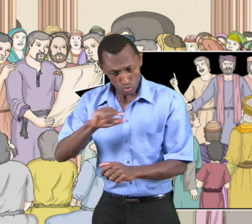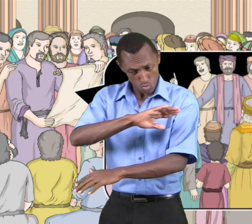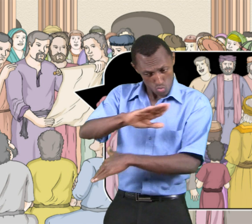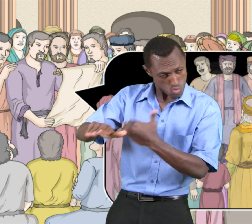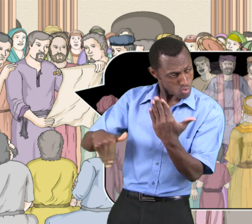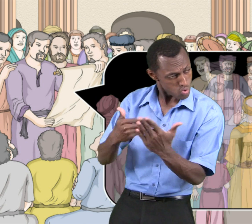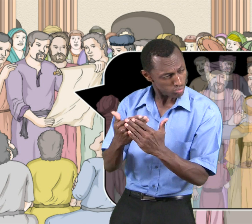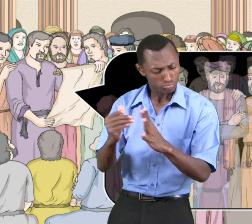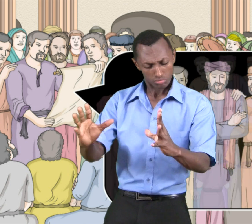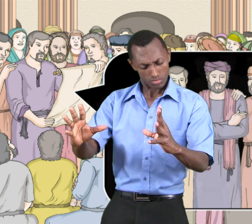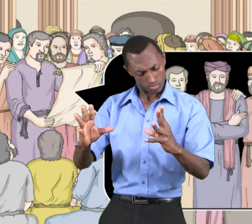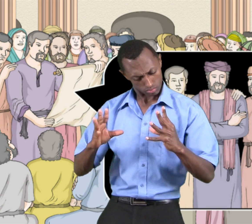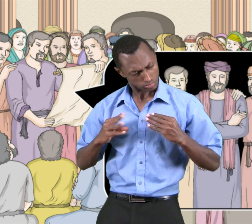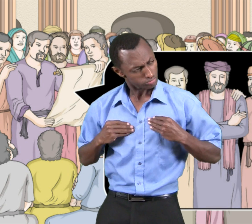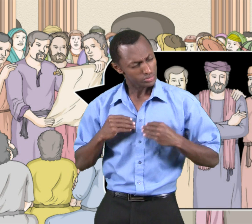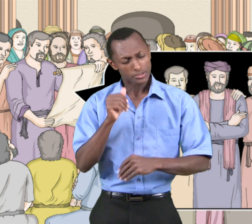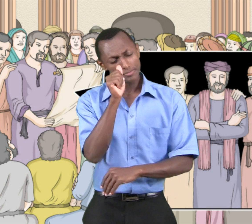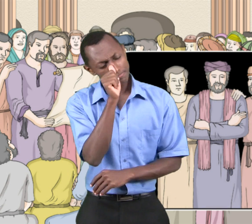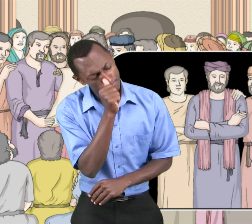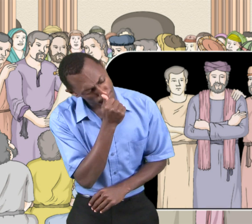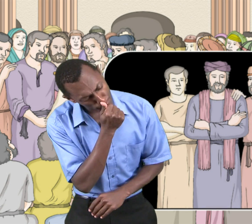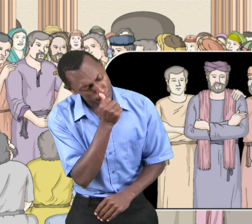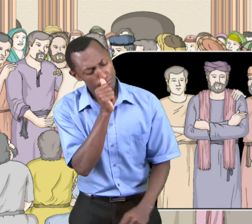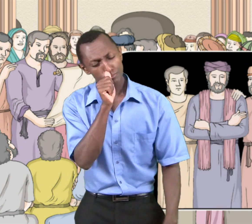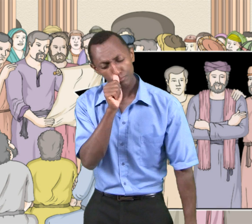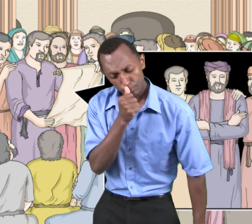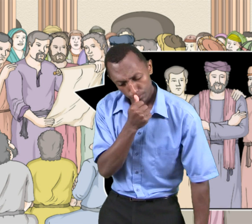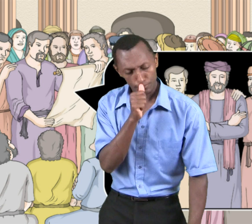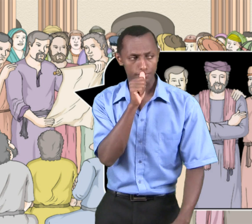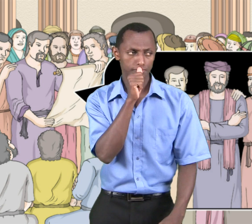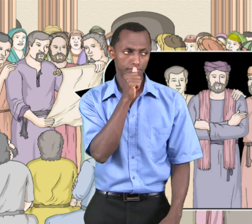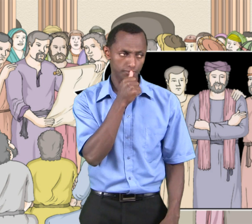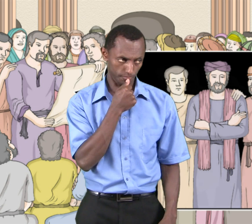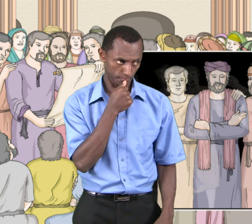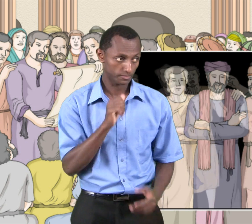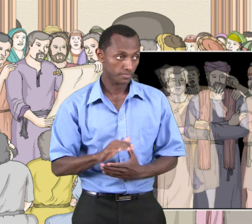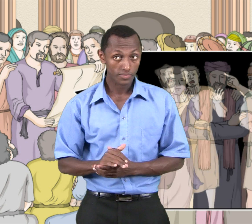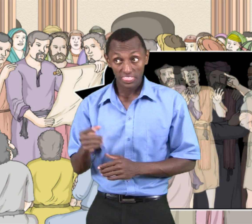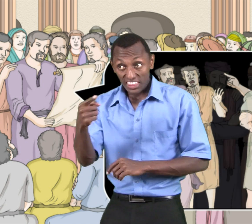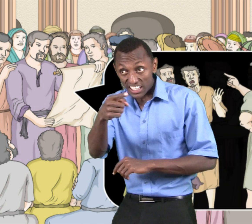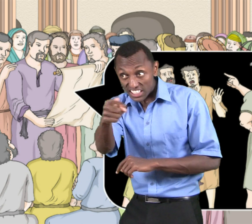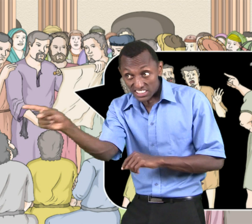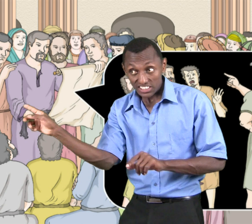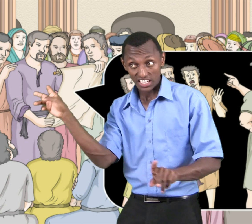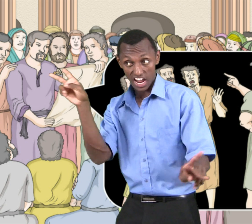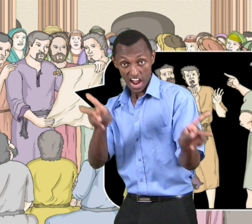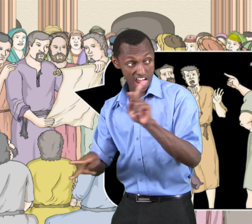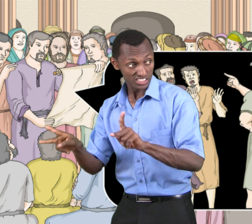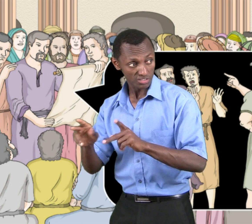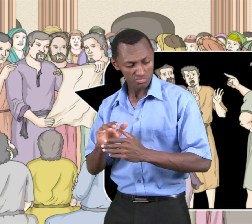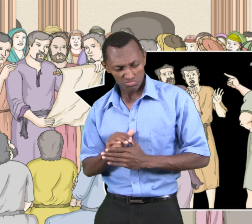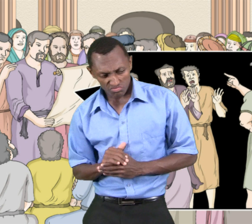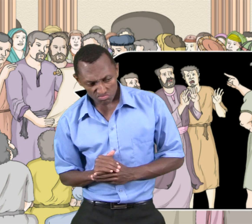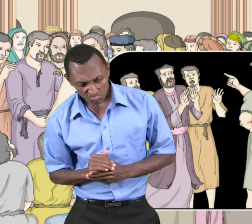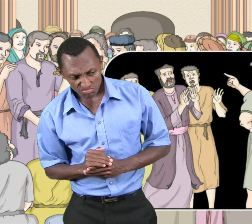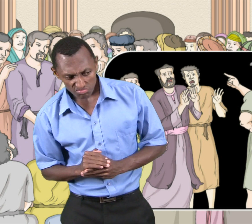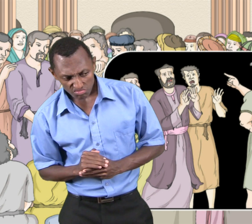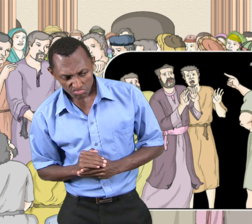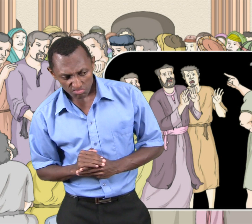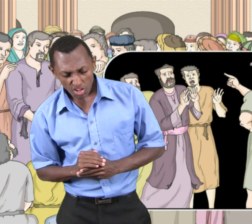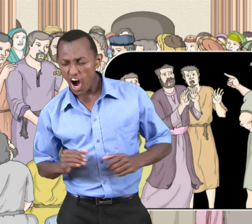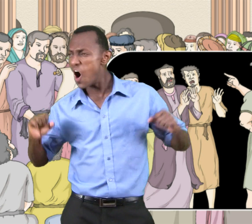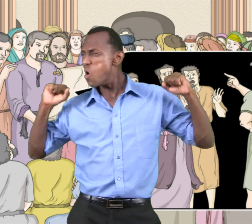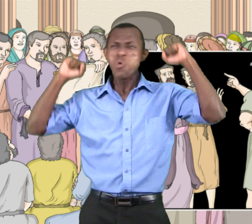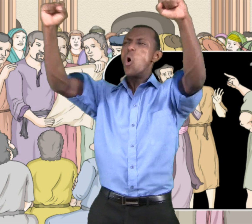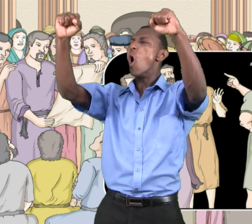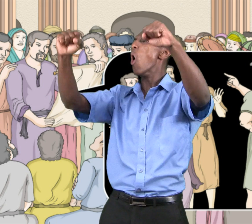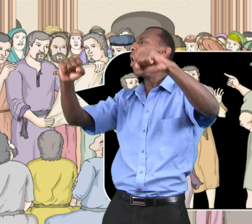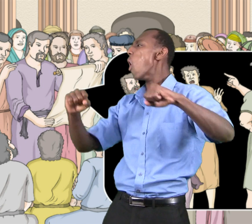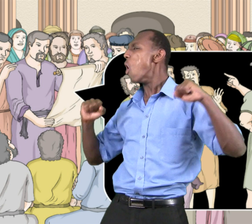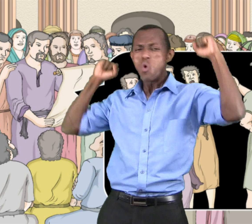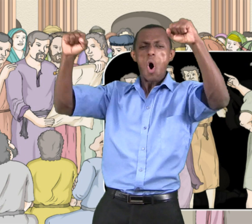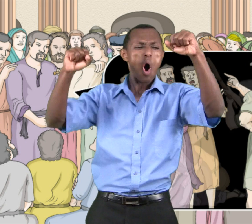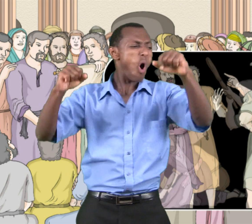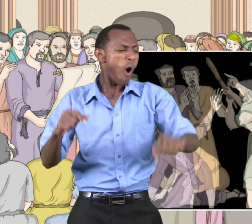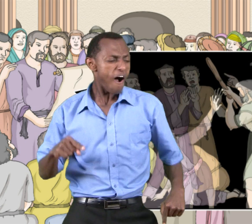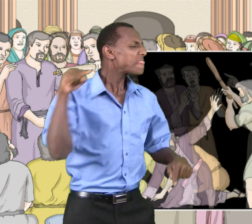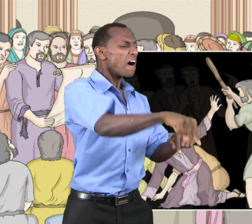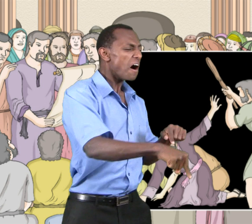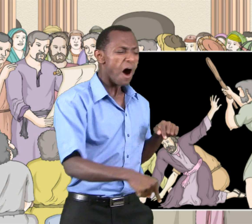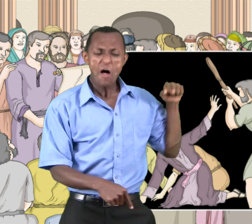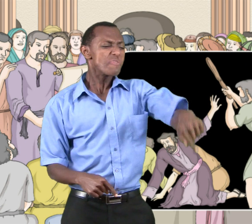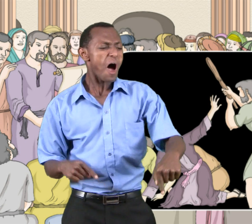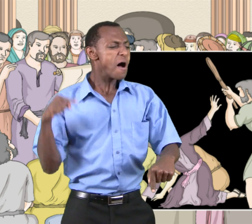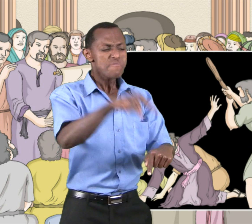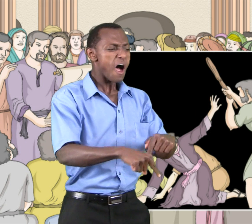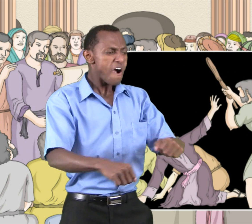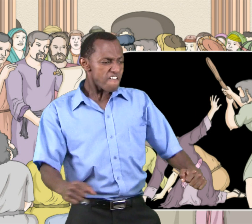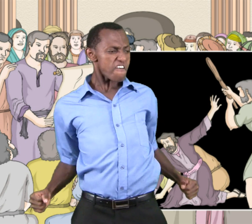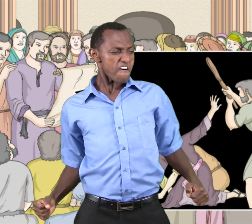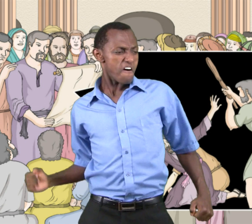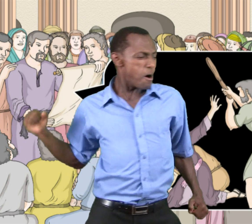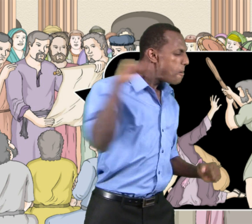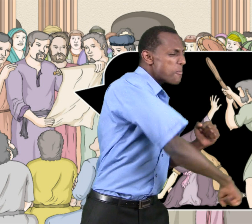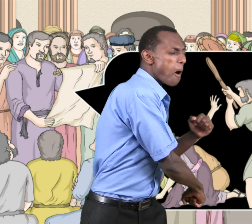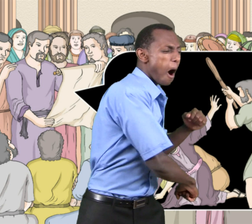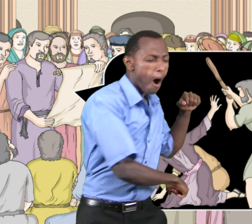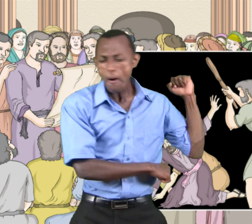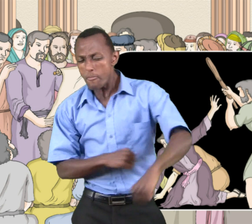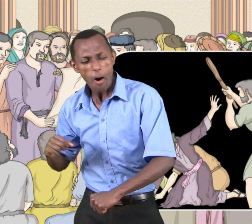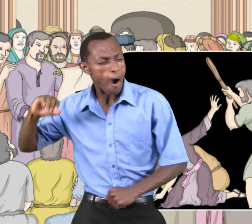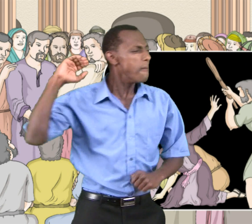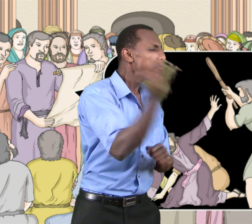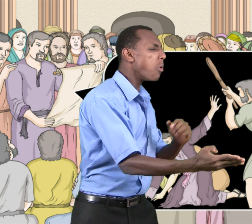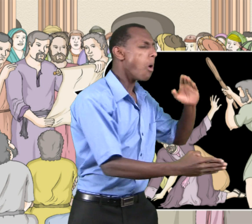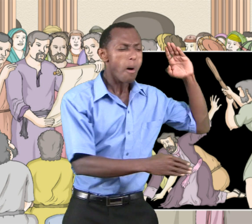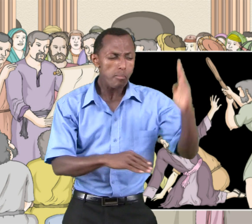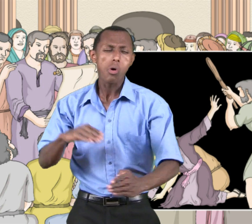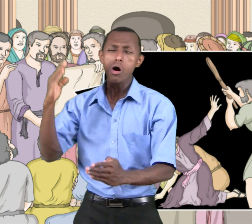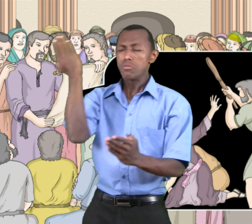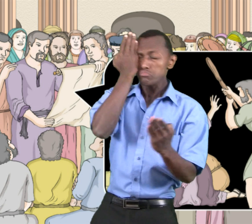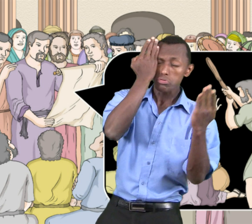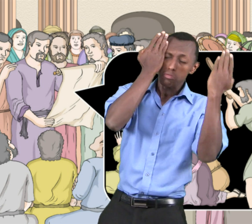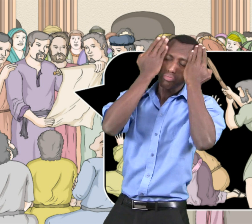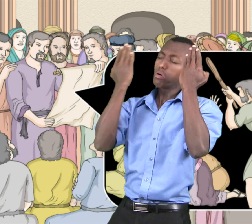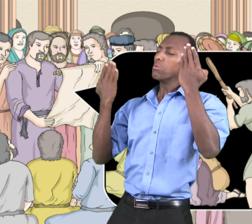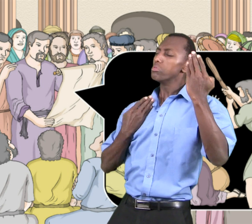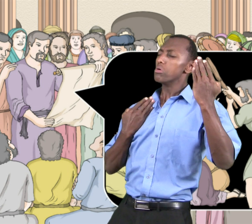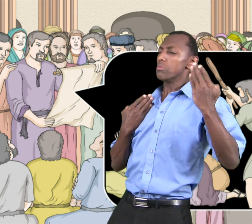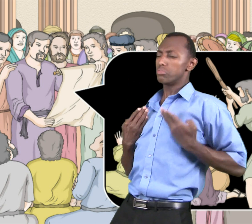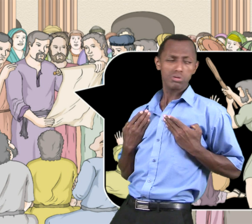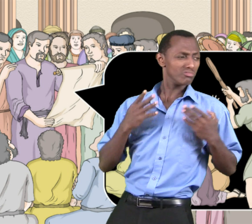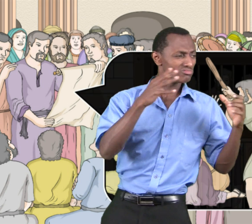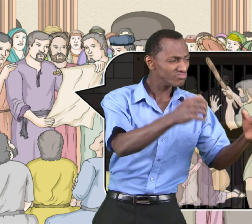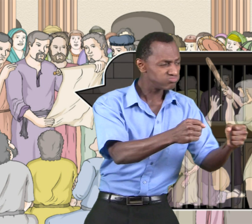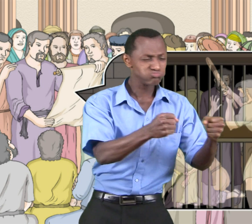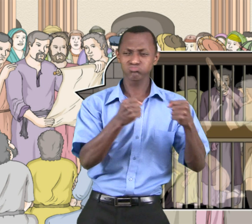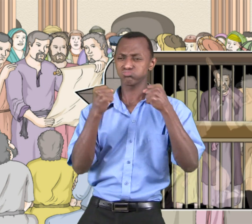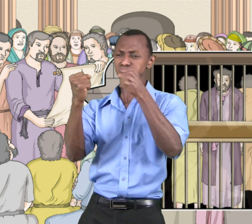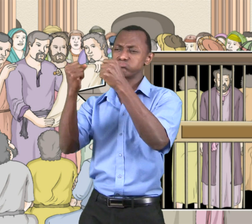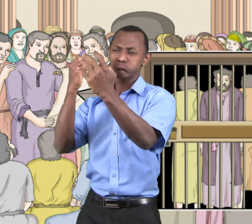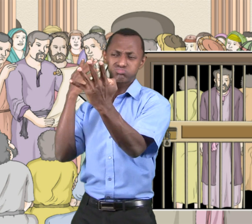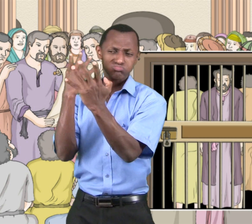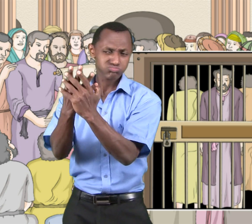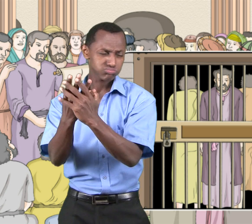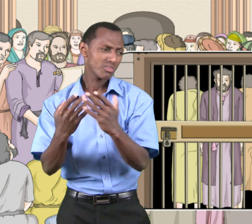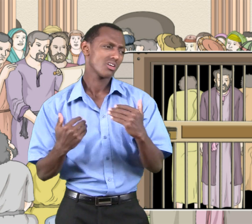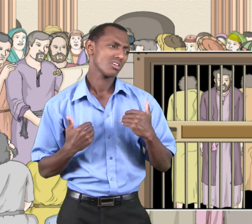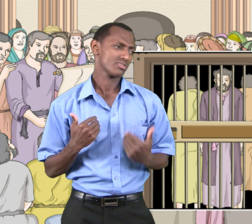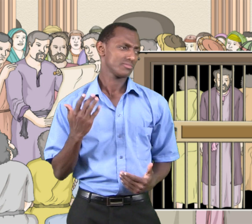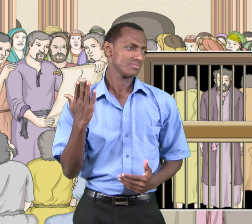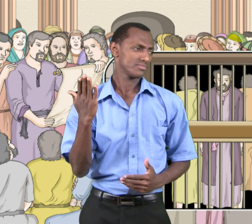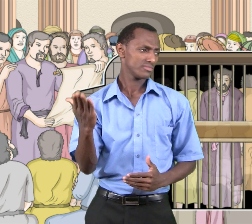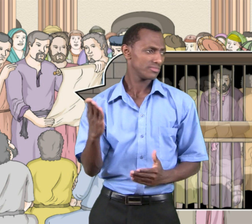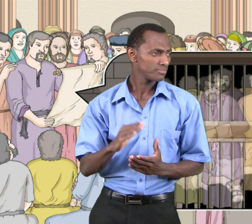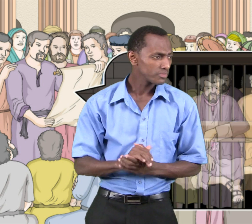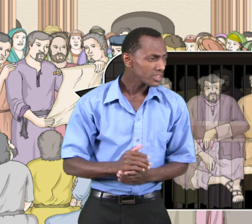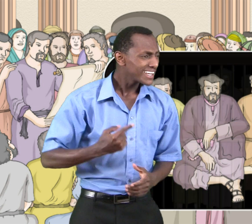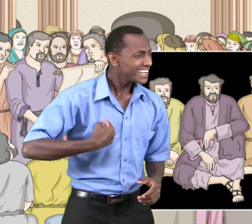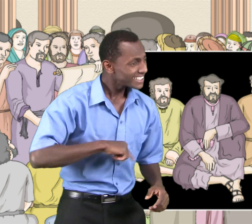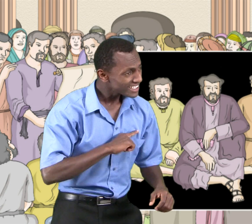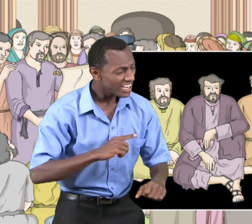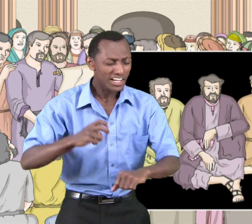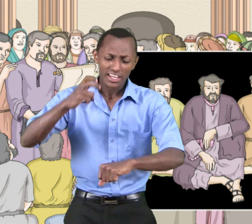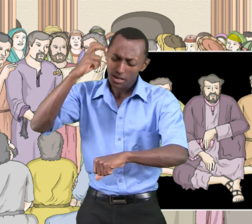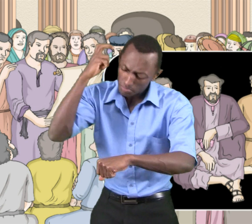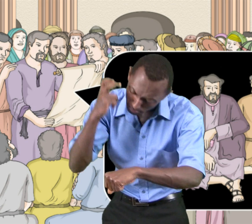in troubles, hardships, and calamities; in beatings, imprisonments, and riots;